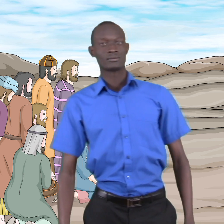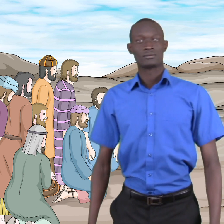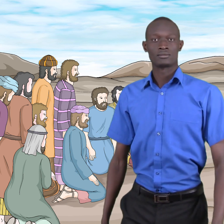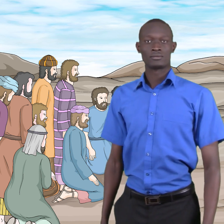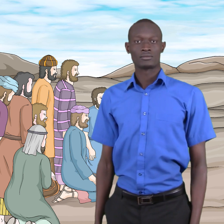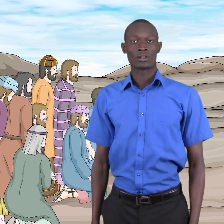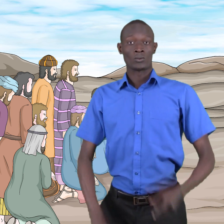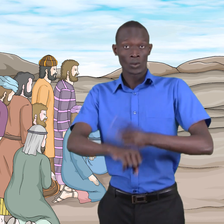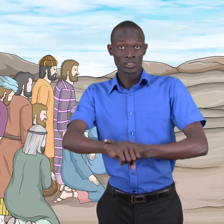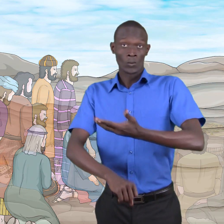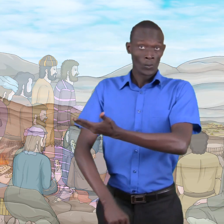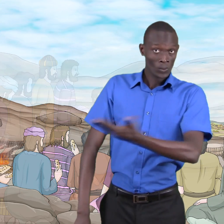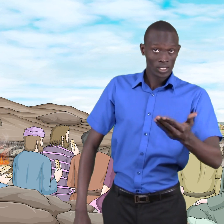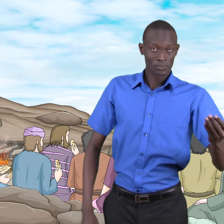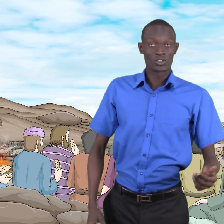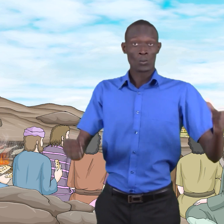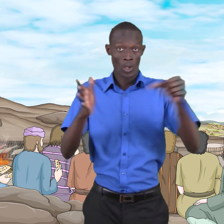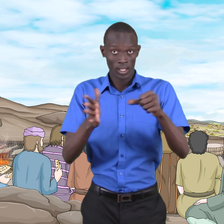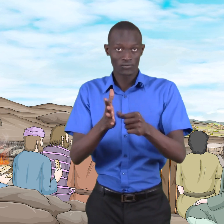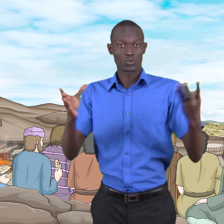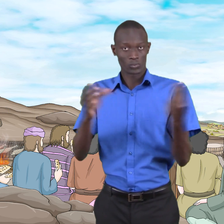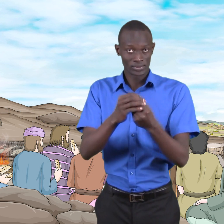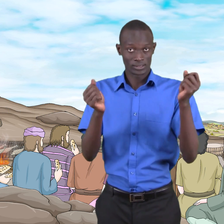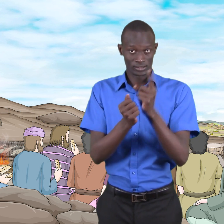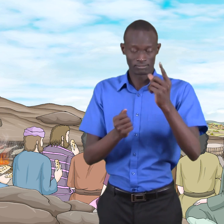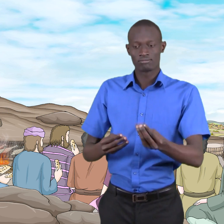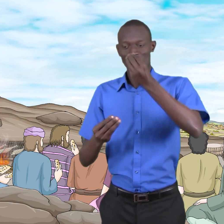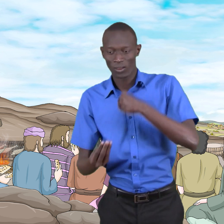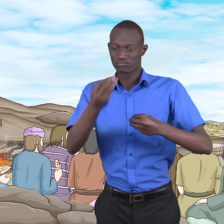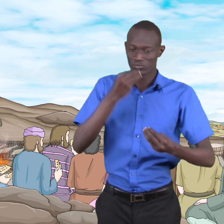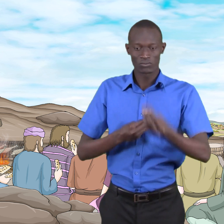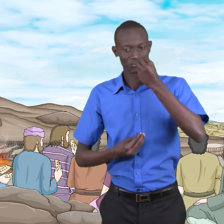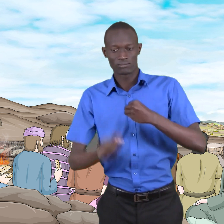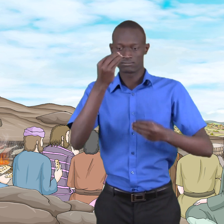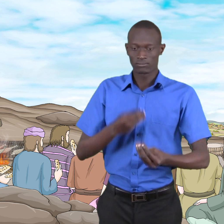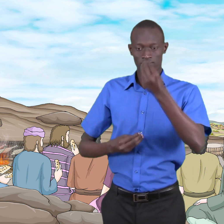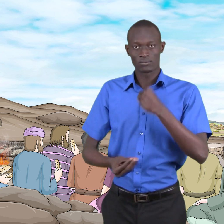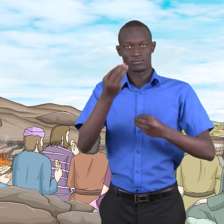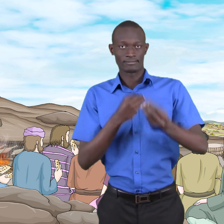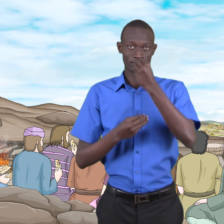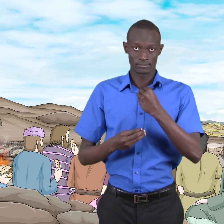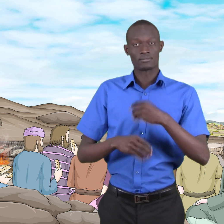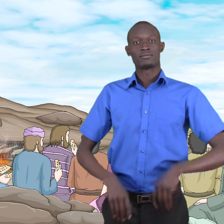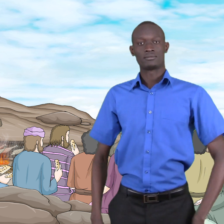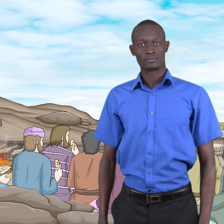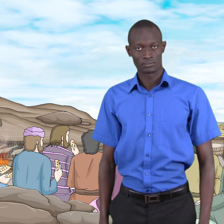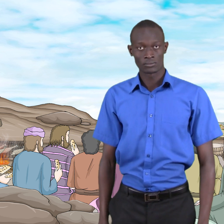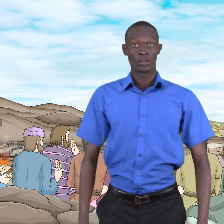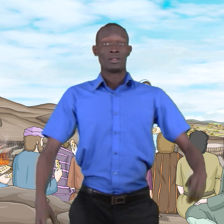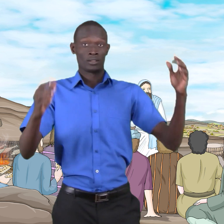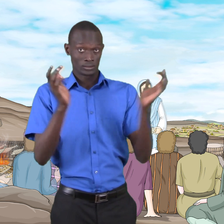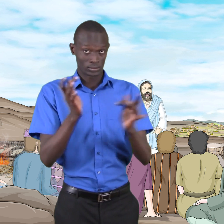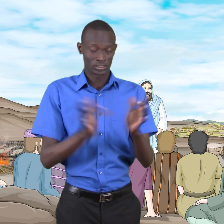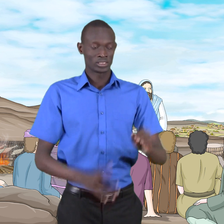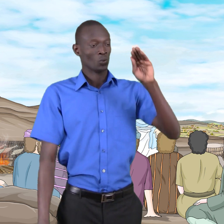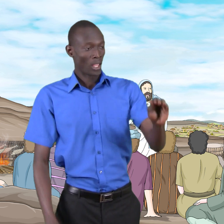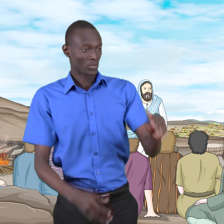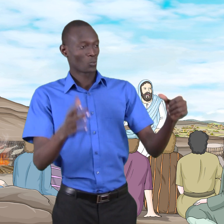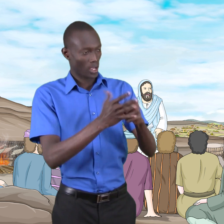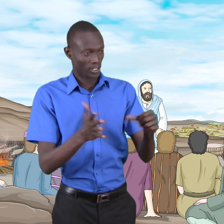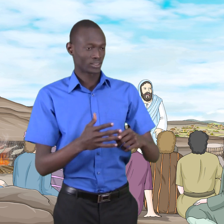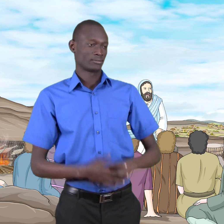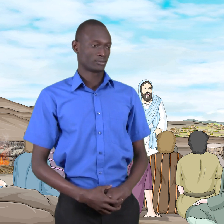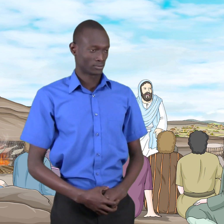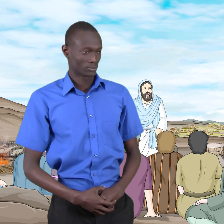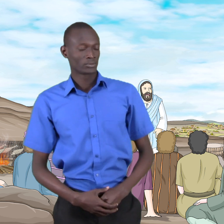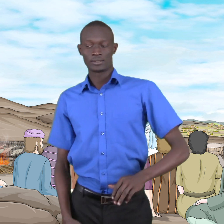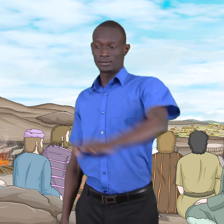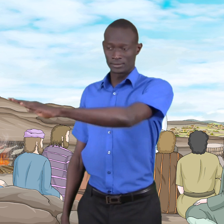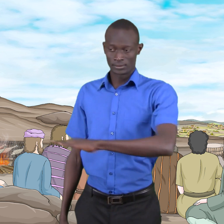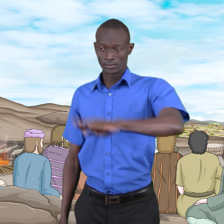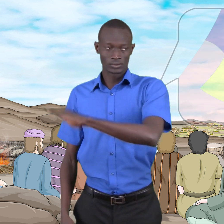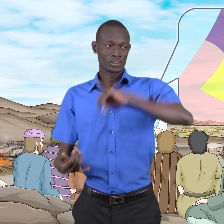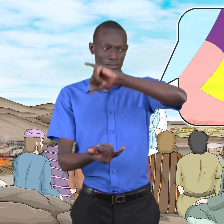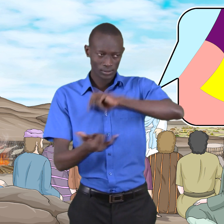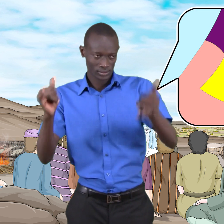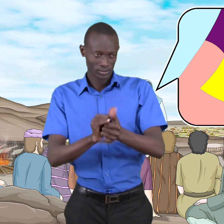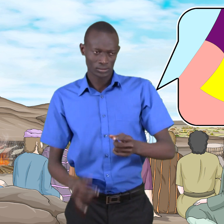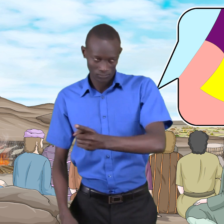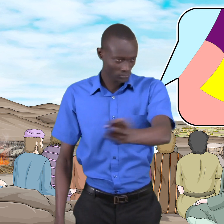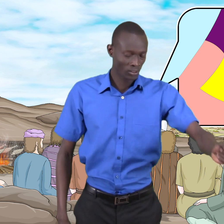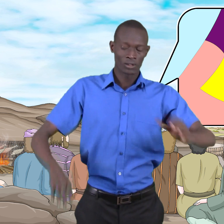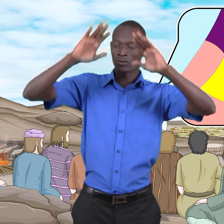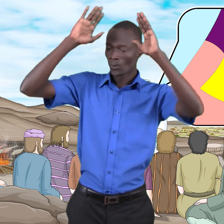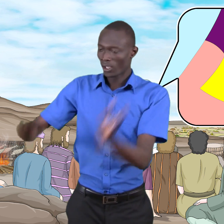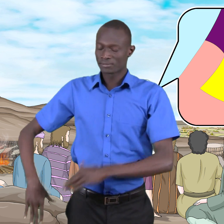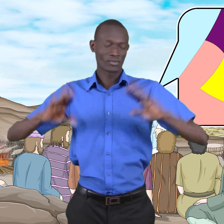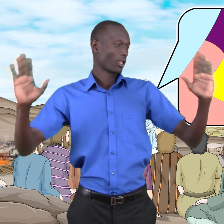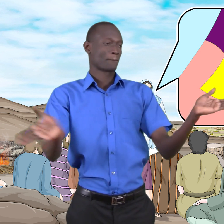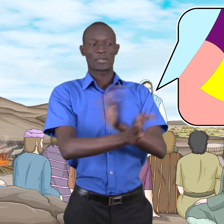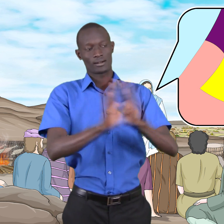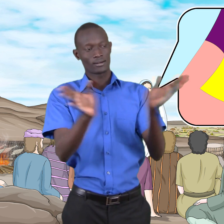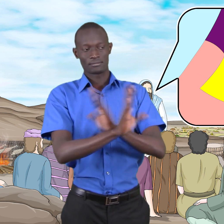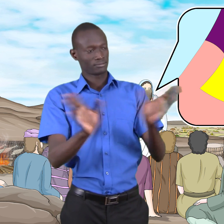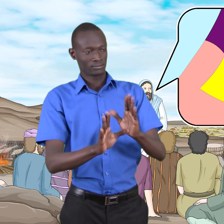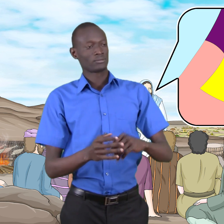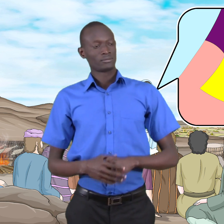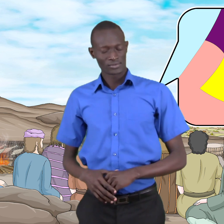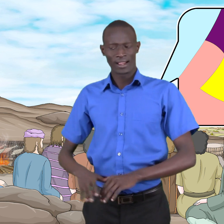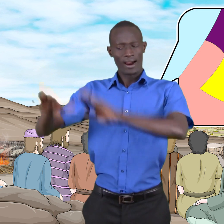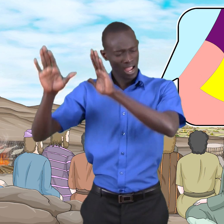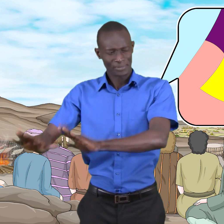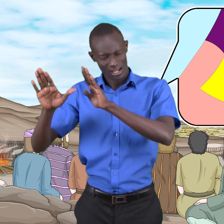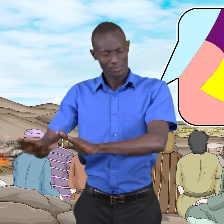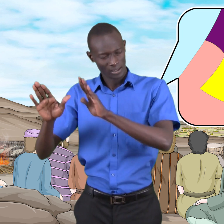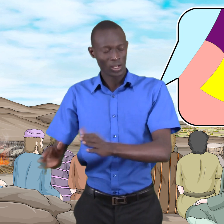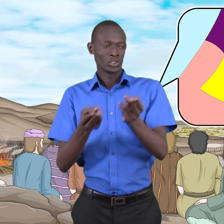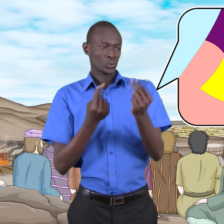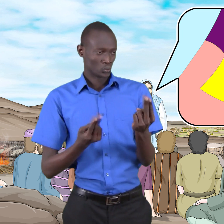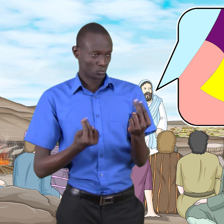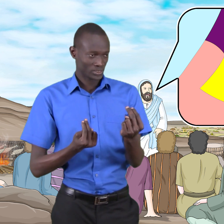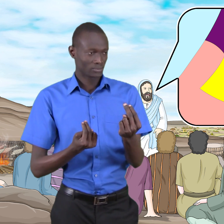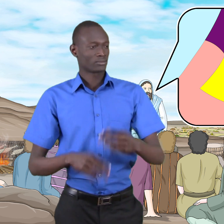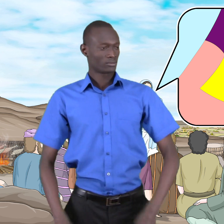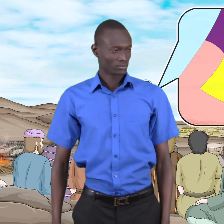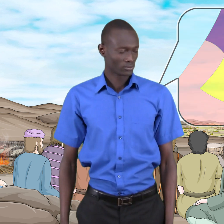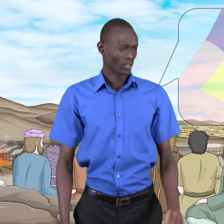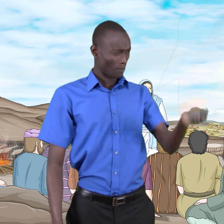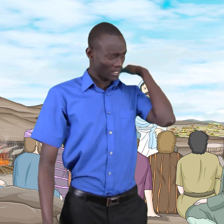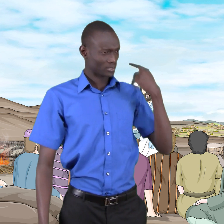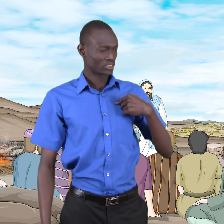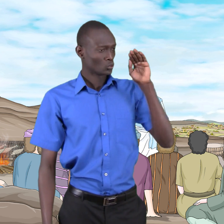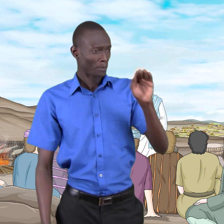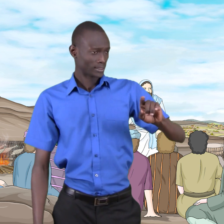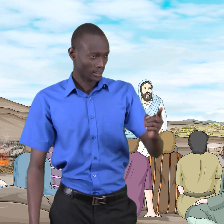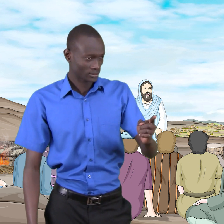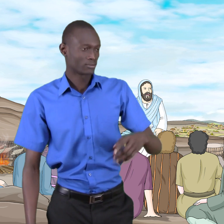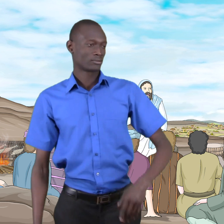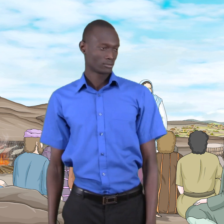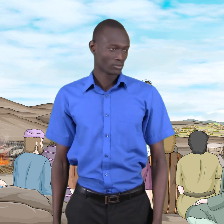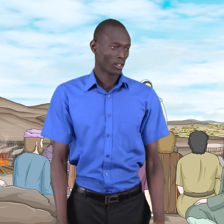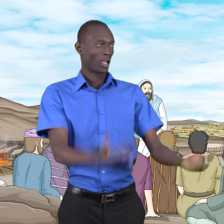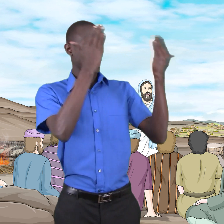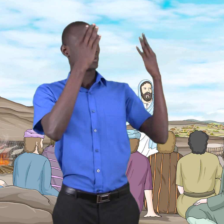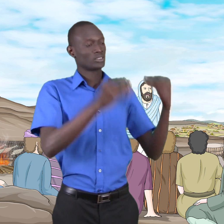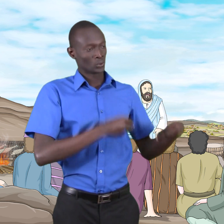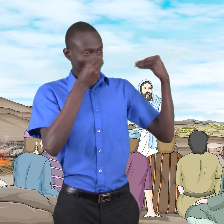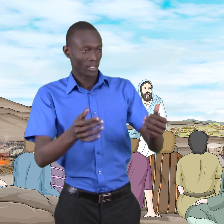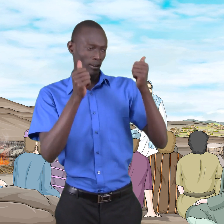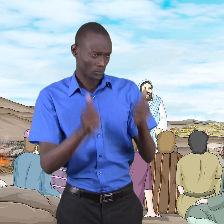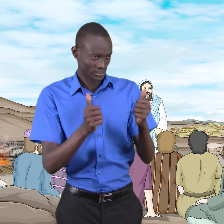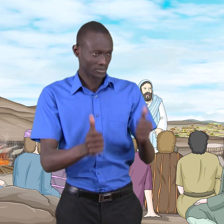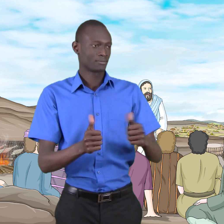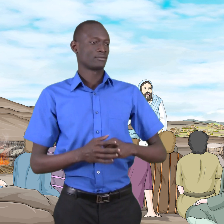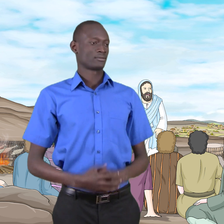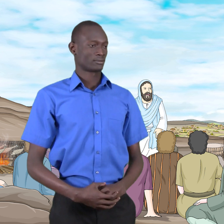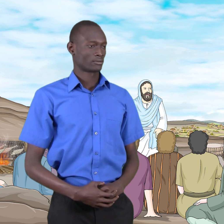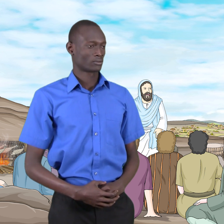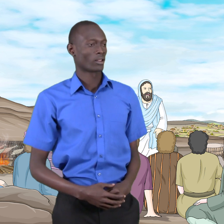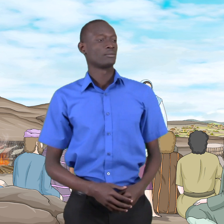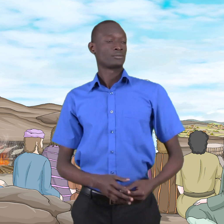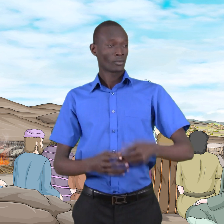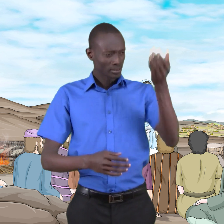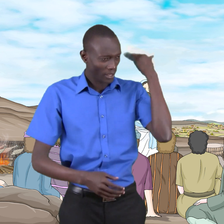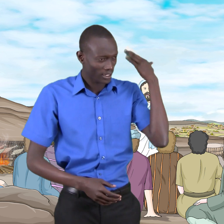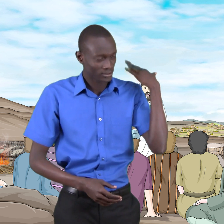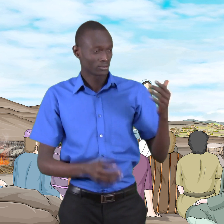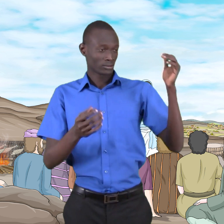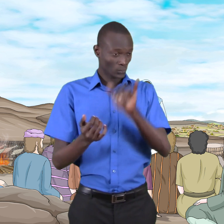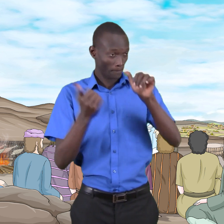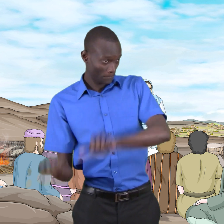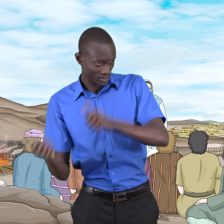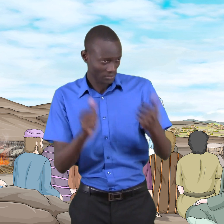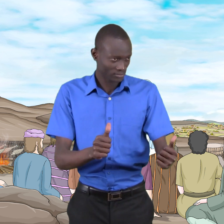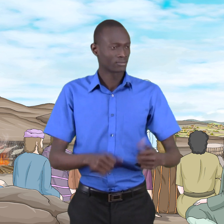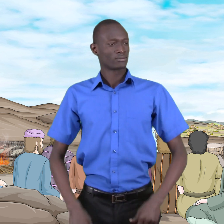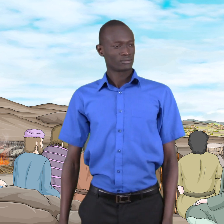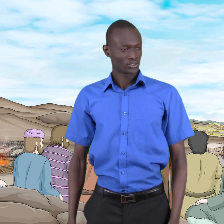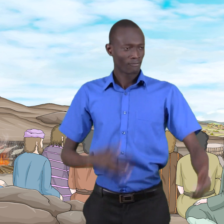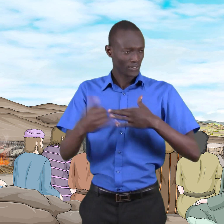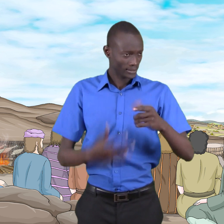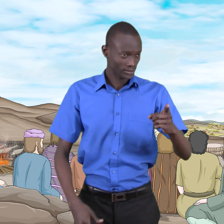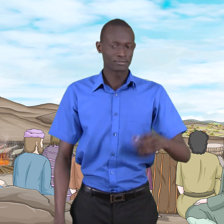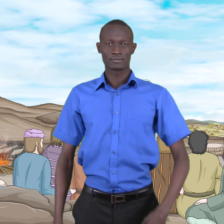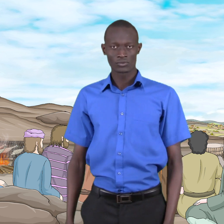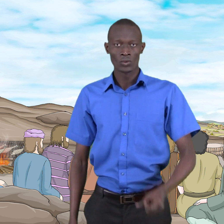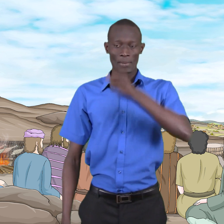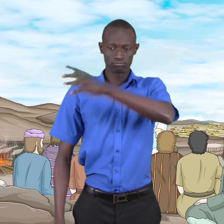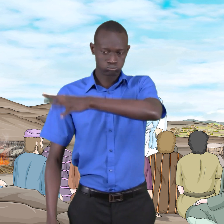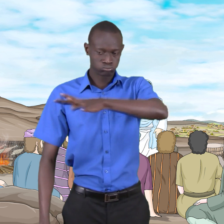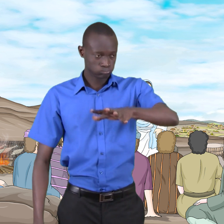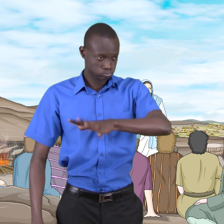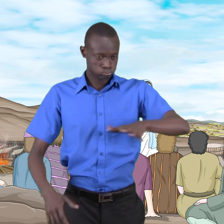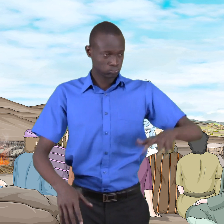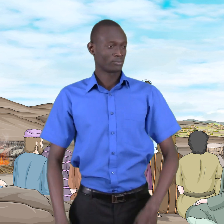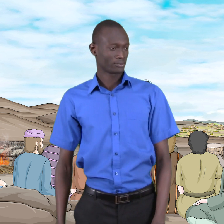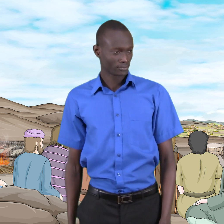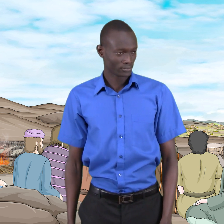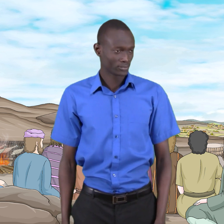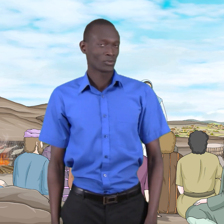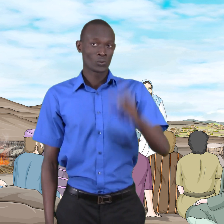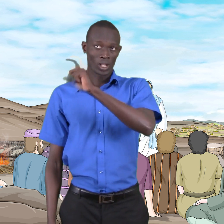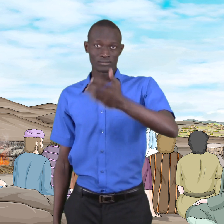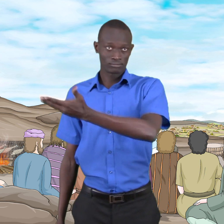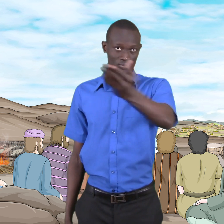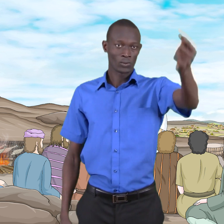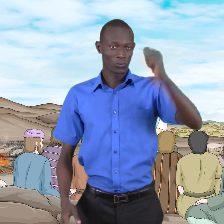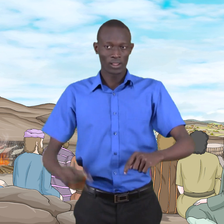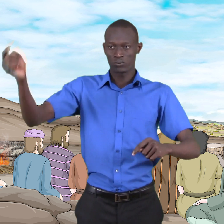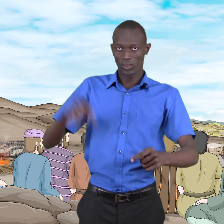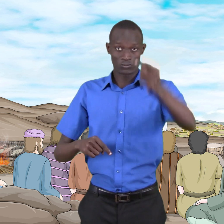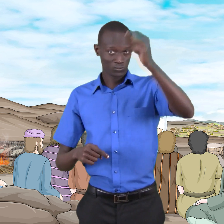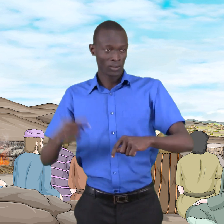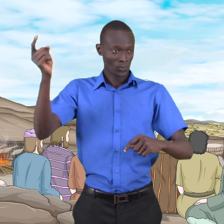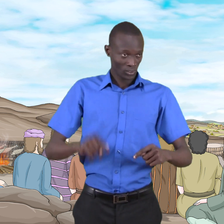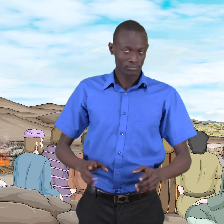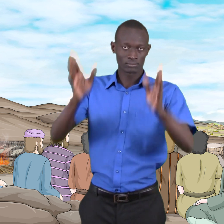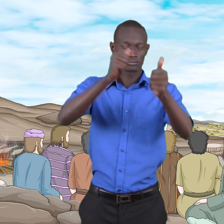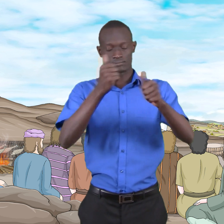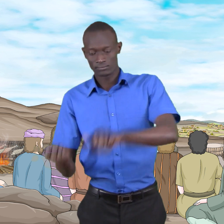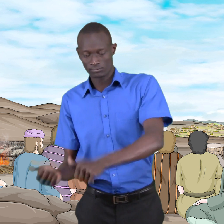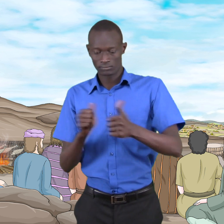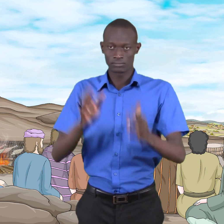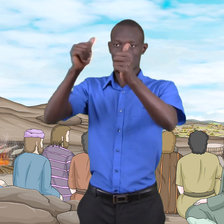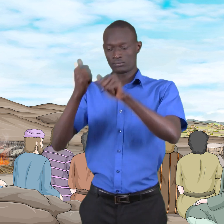And while they were gathered together, He commanded them: “Do not leave Jerusalem, but wait for the gift the Father promised, which you have heard Me discuss.